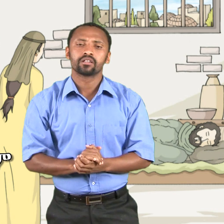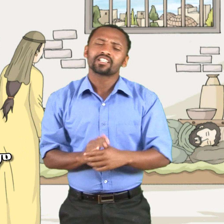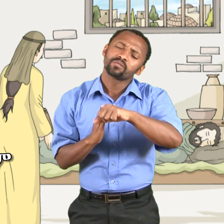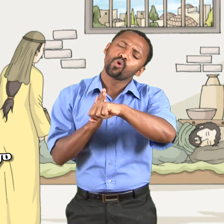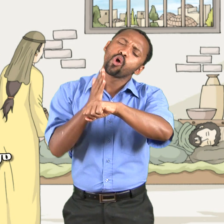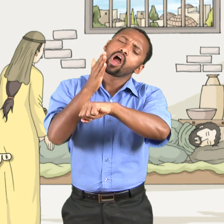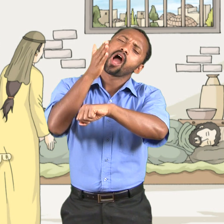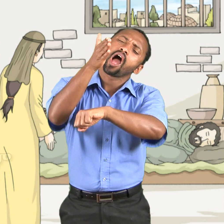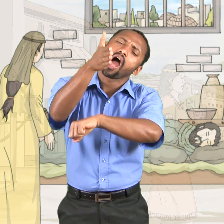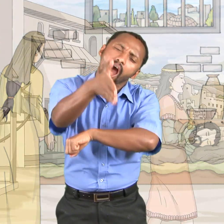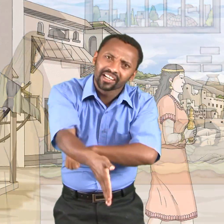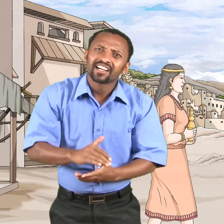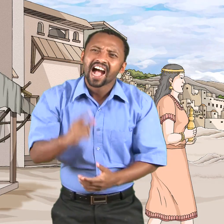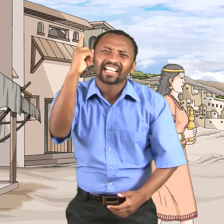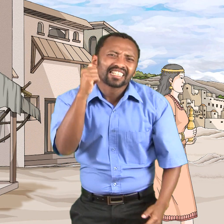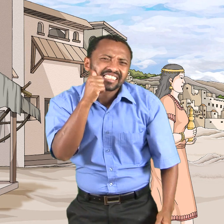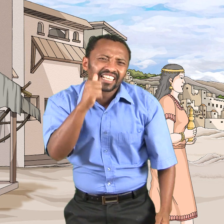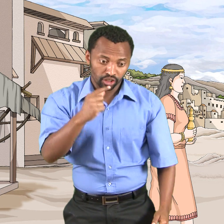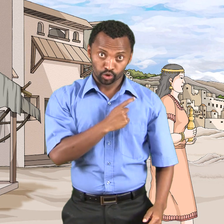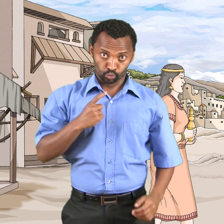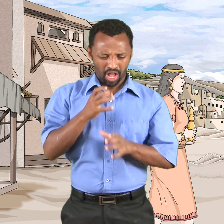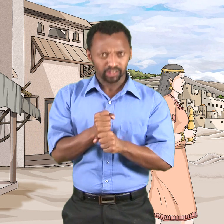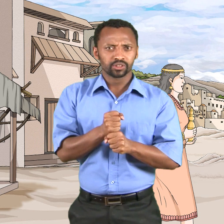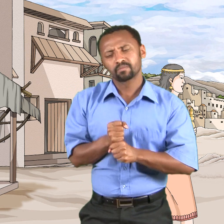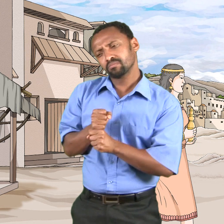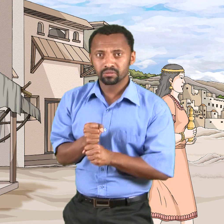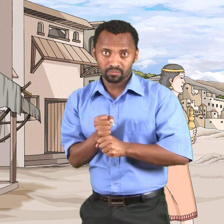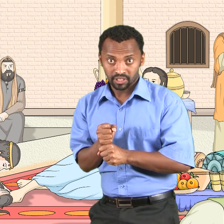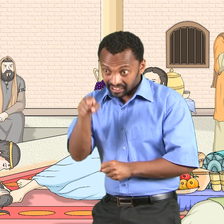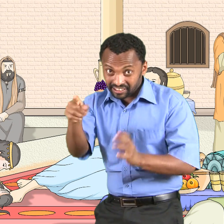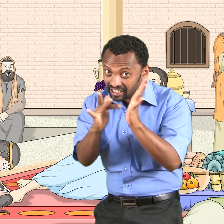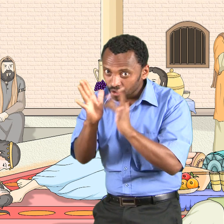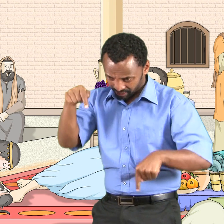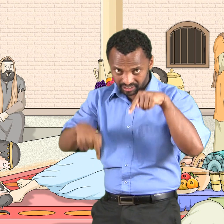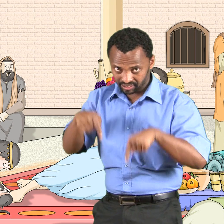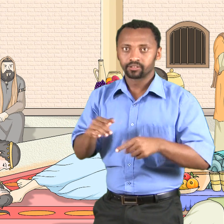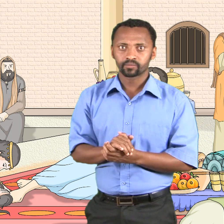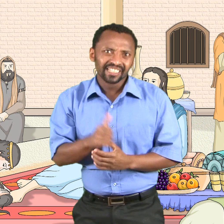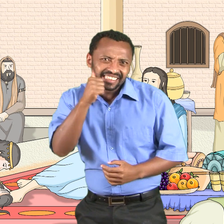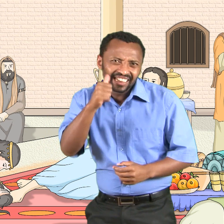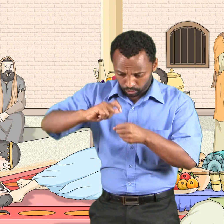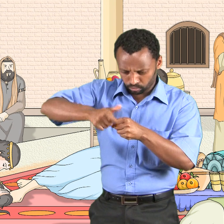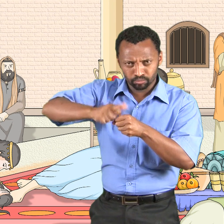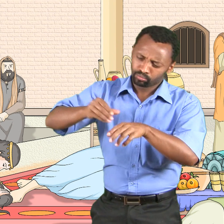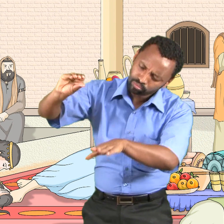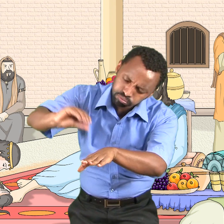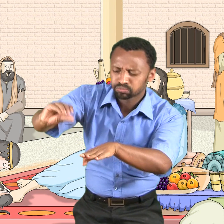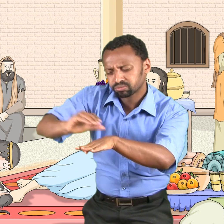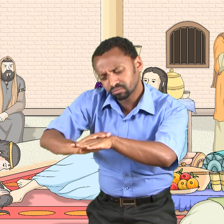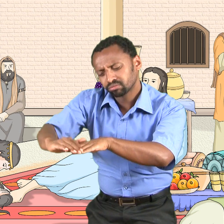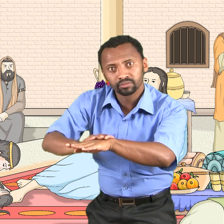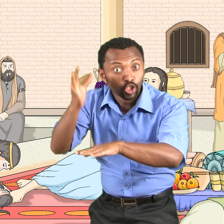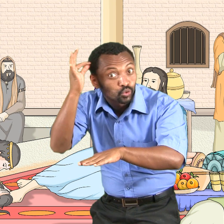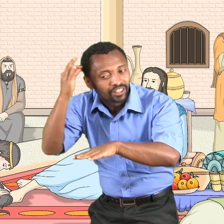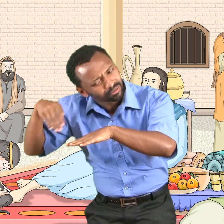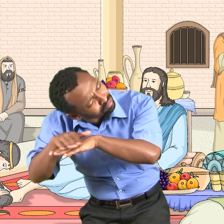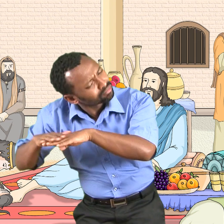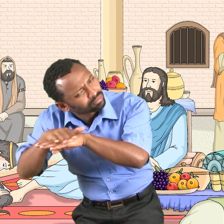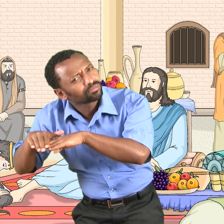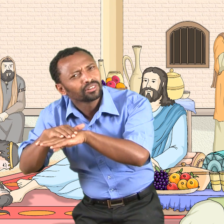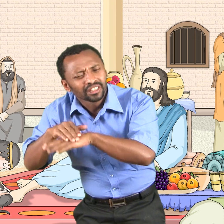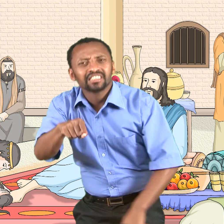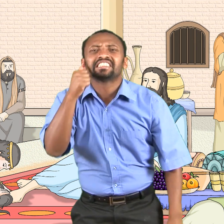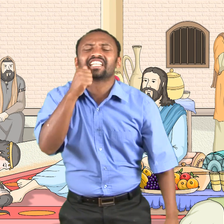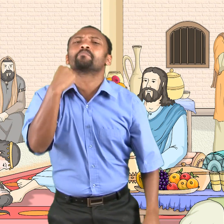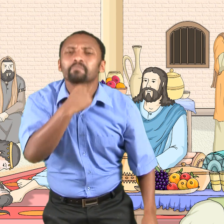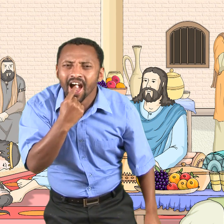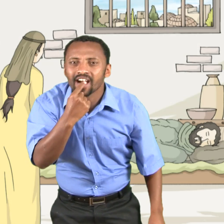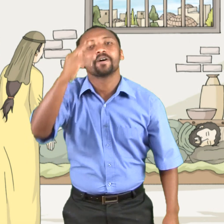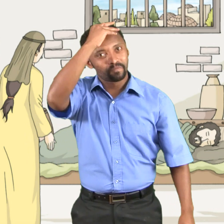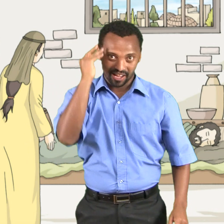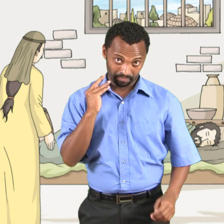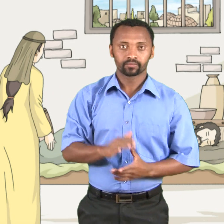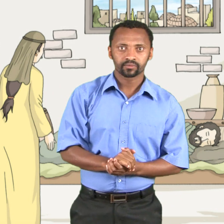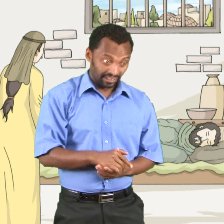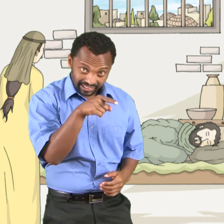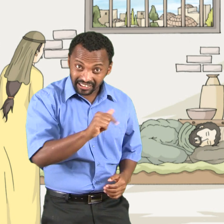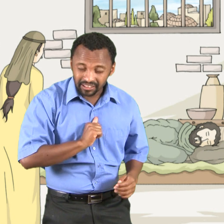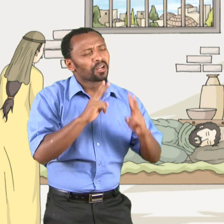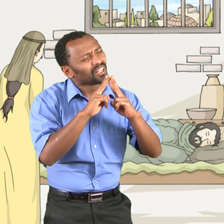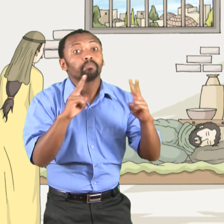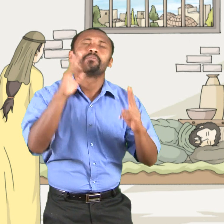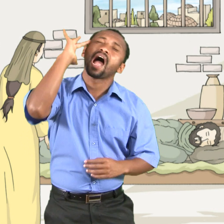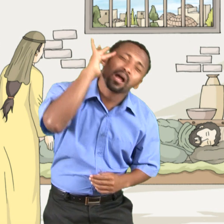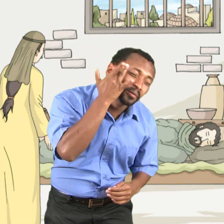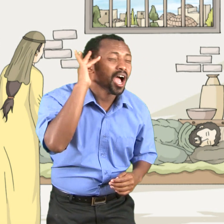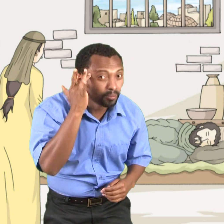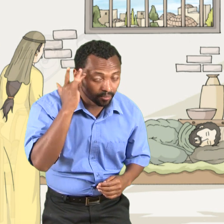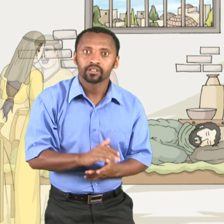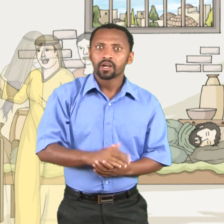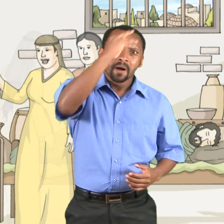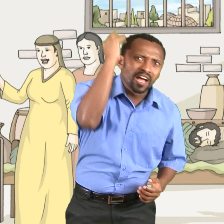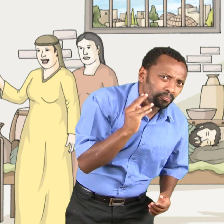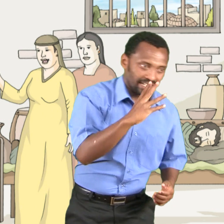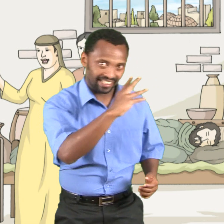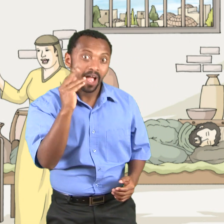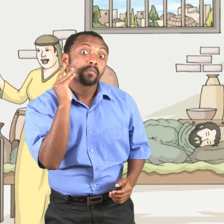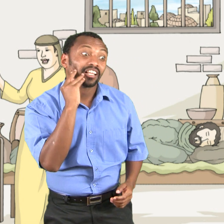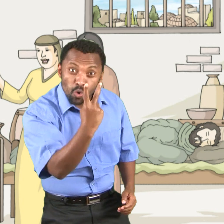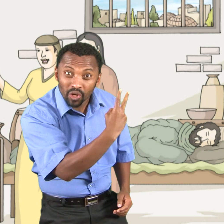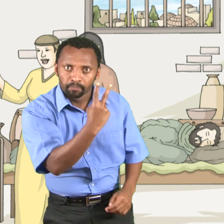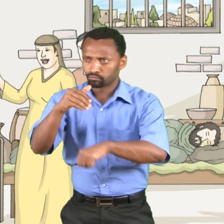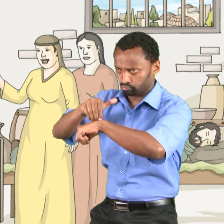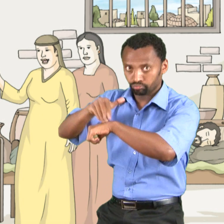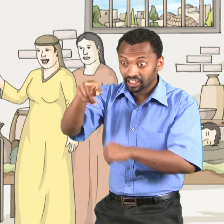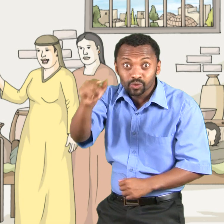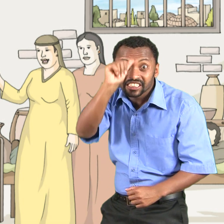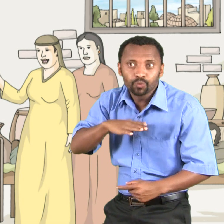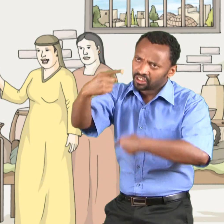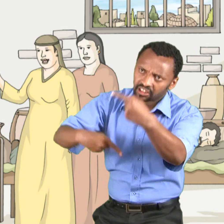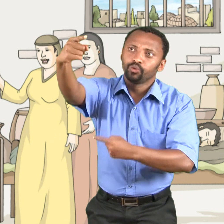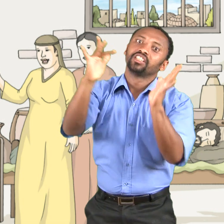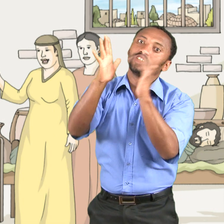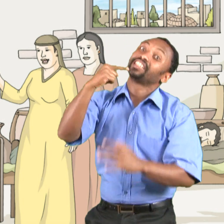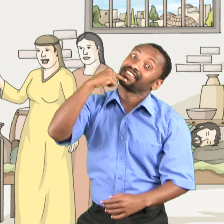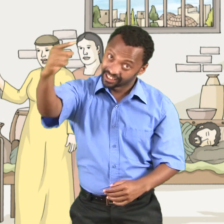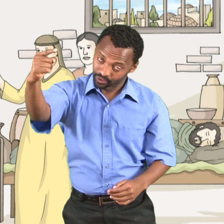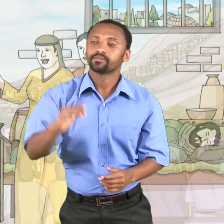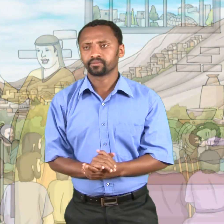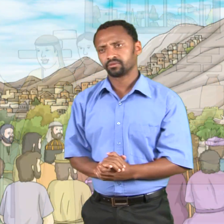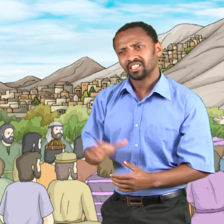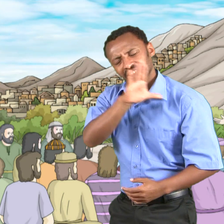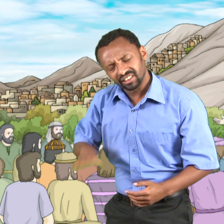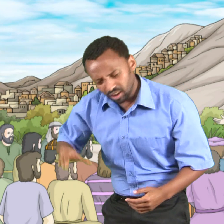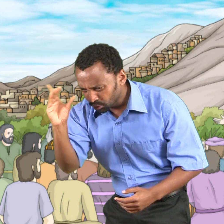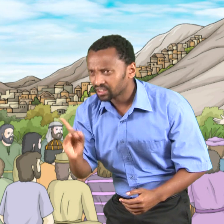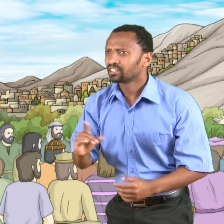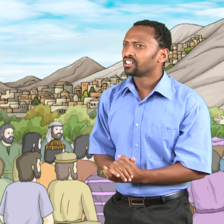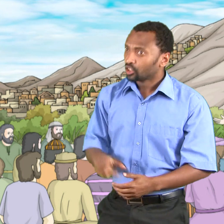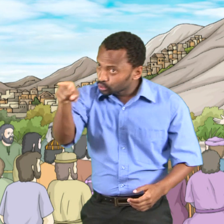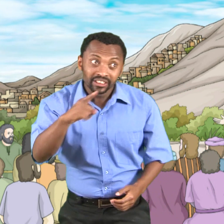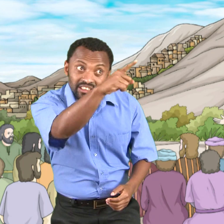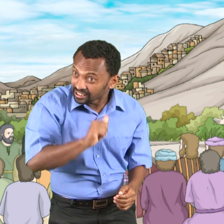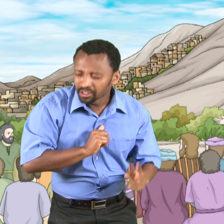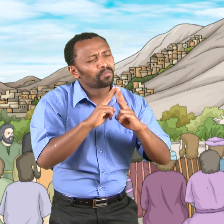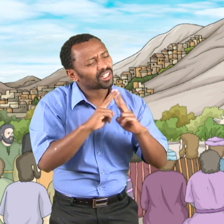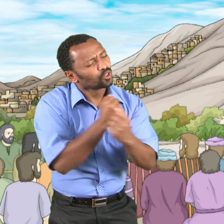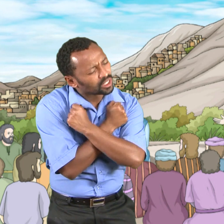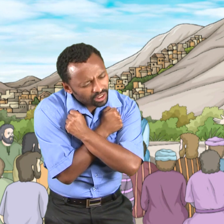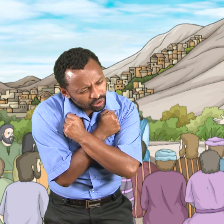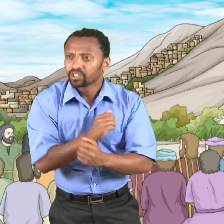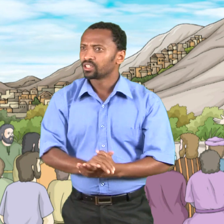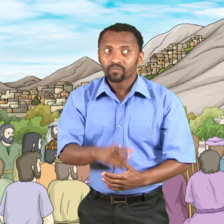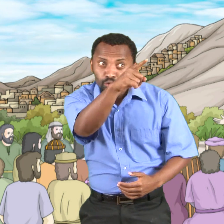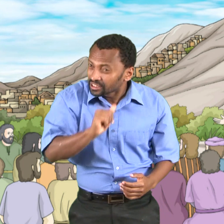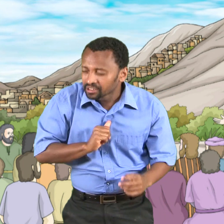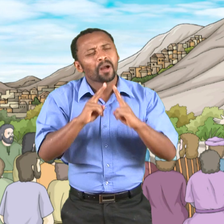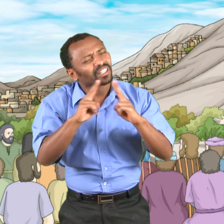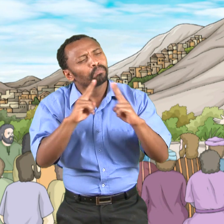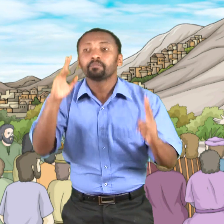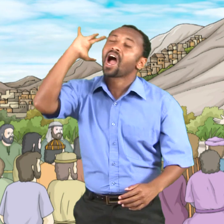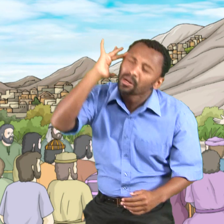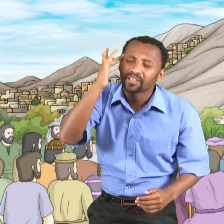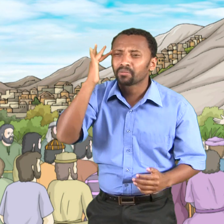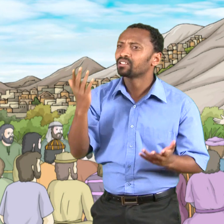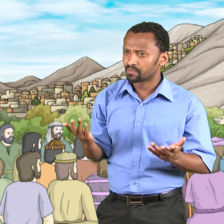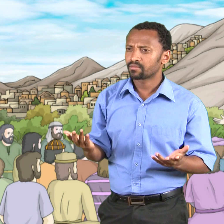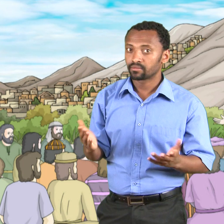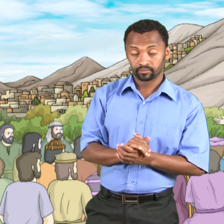(Mary, whose brother Lazarus was sick, was to anoint the Lord with perfume and wipe His feet with her hair.) So the sisters sent word to Jesus, “Lord, the one You love is sick.”